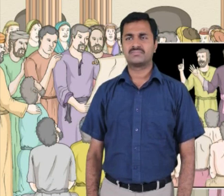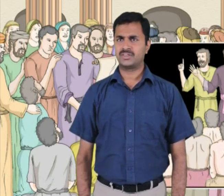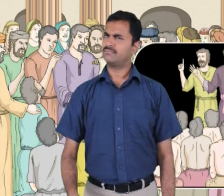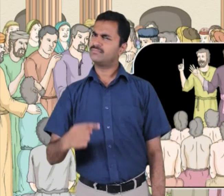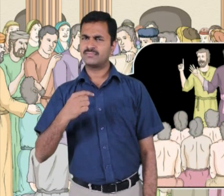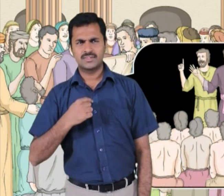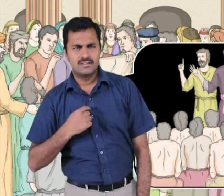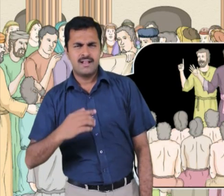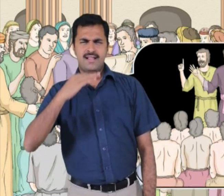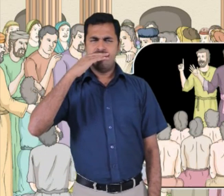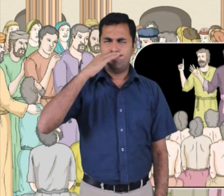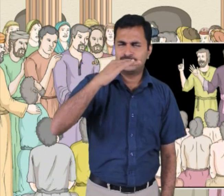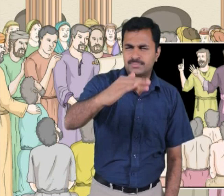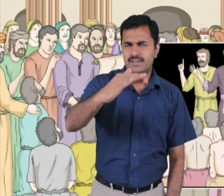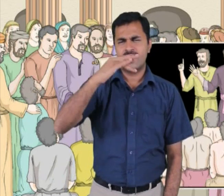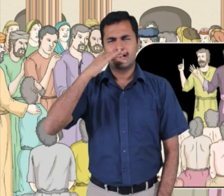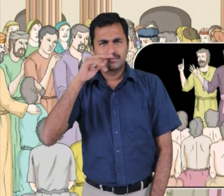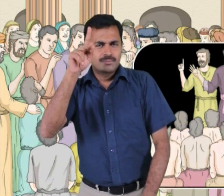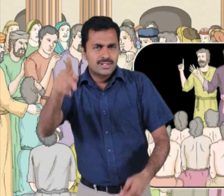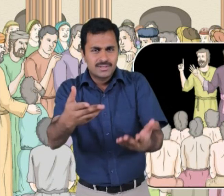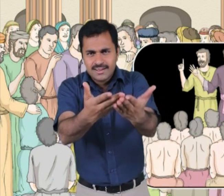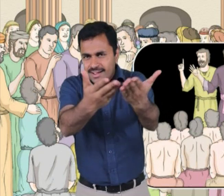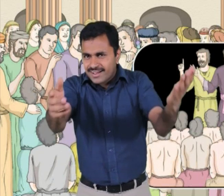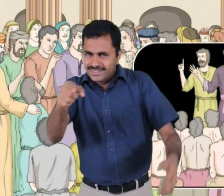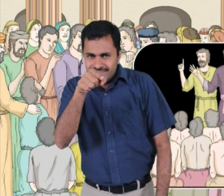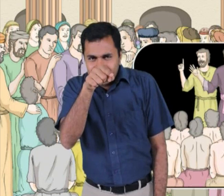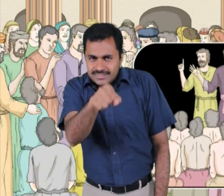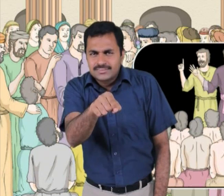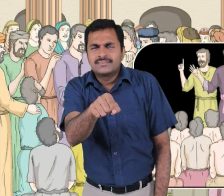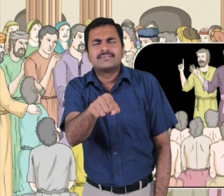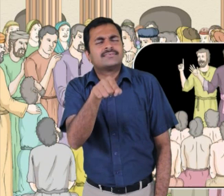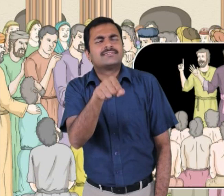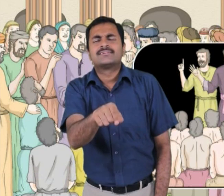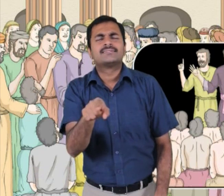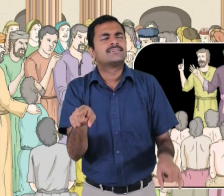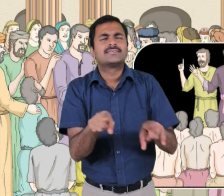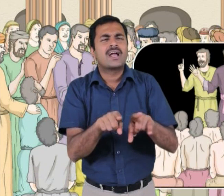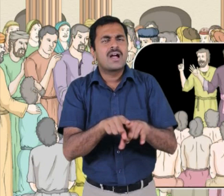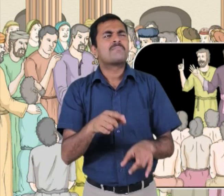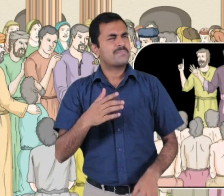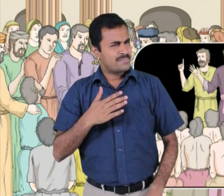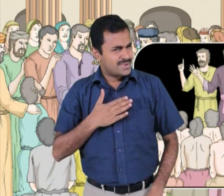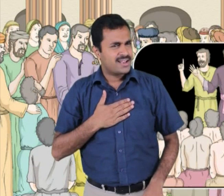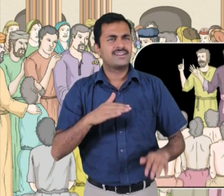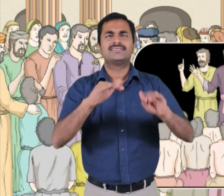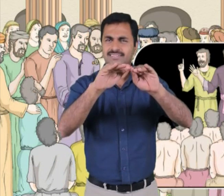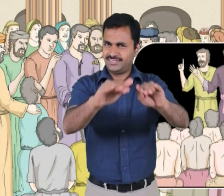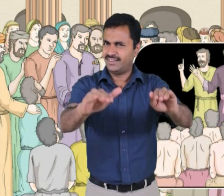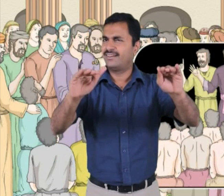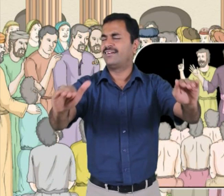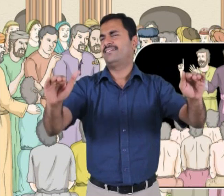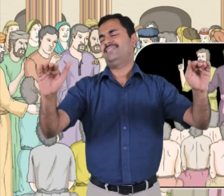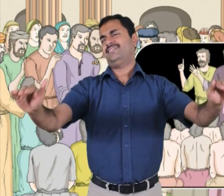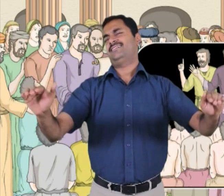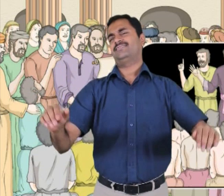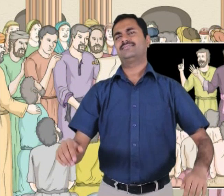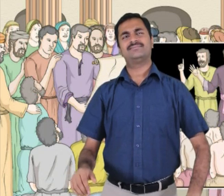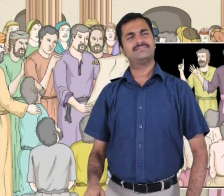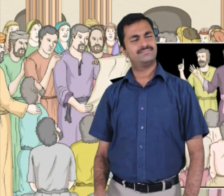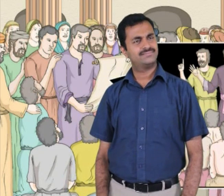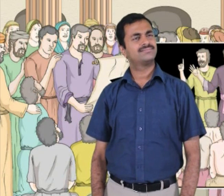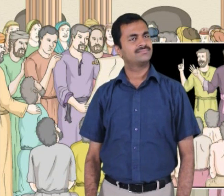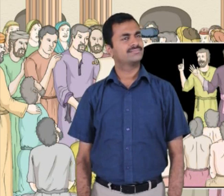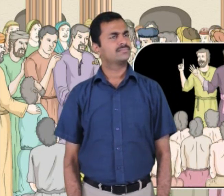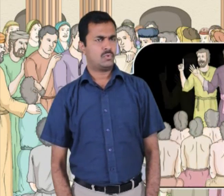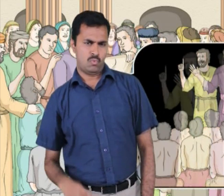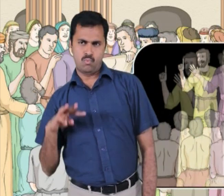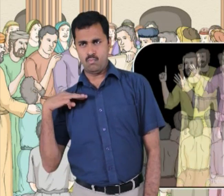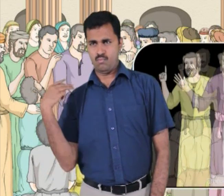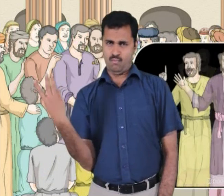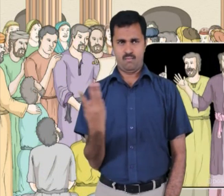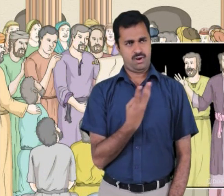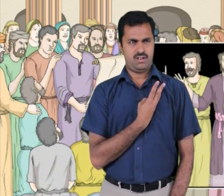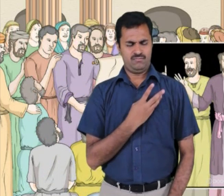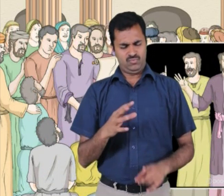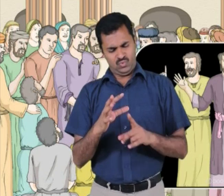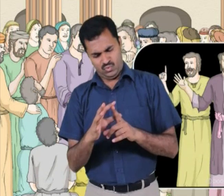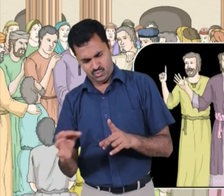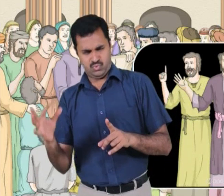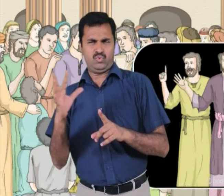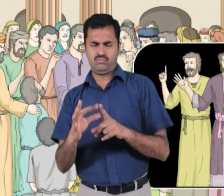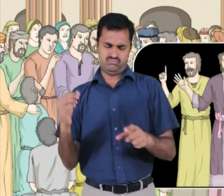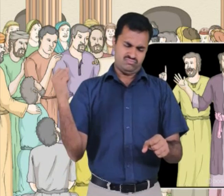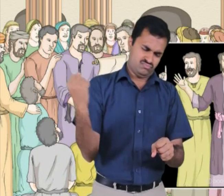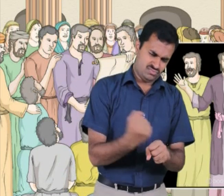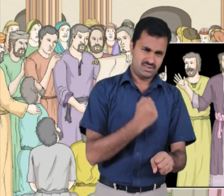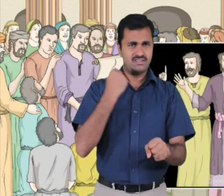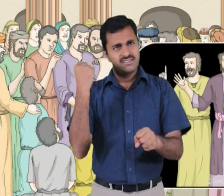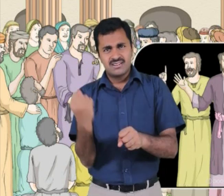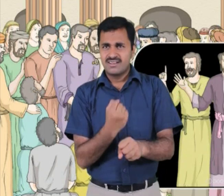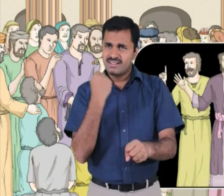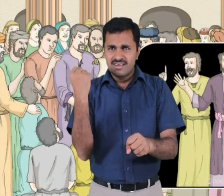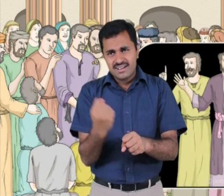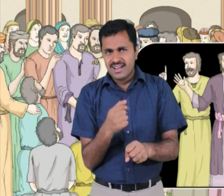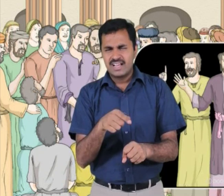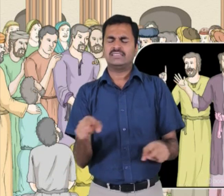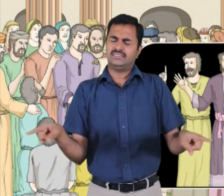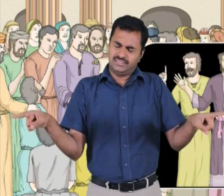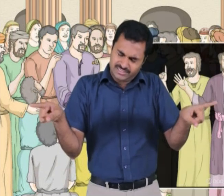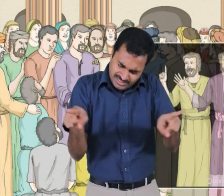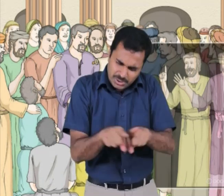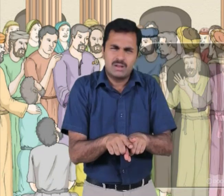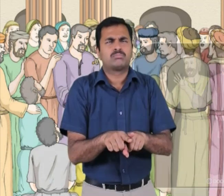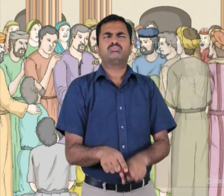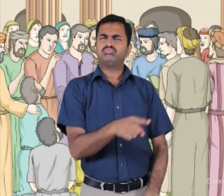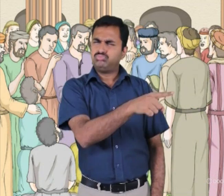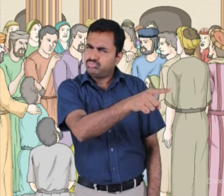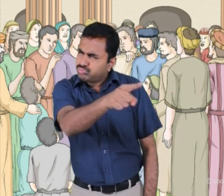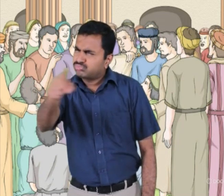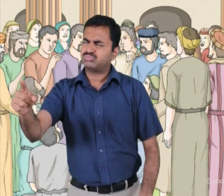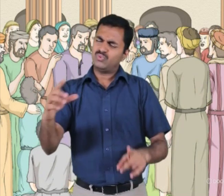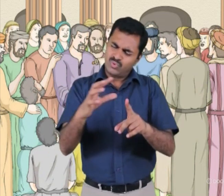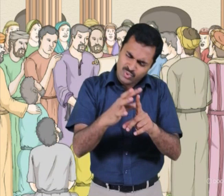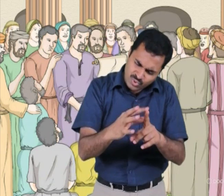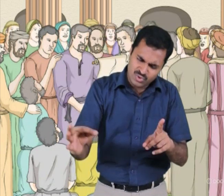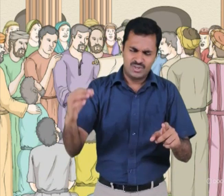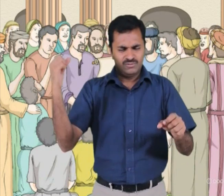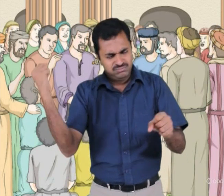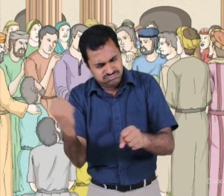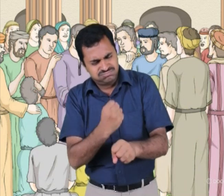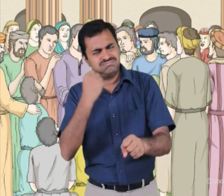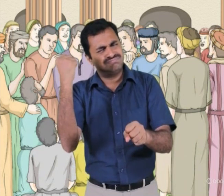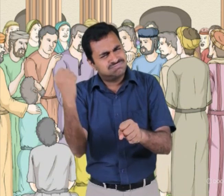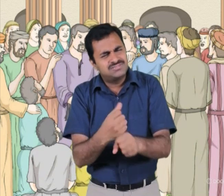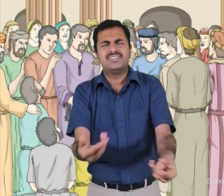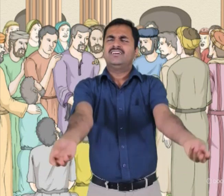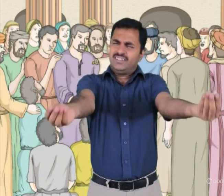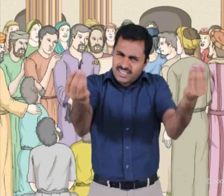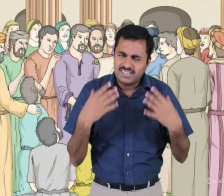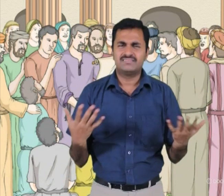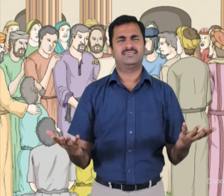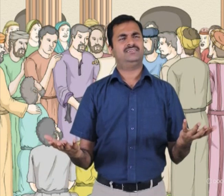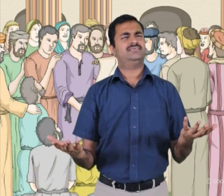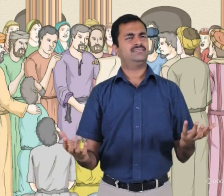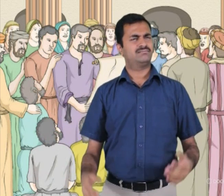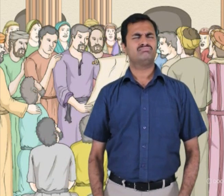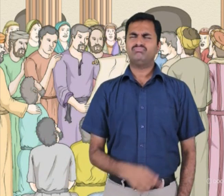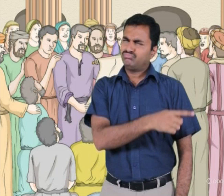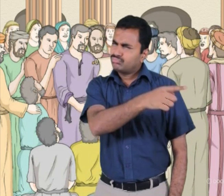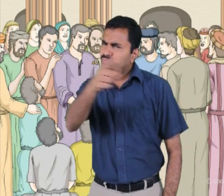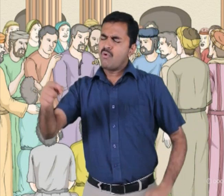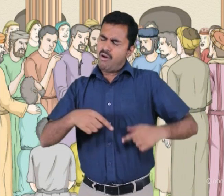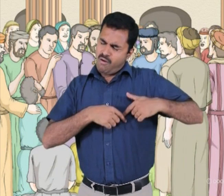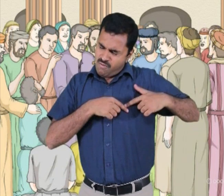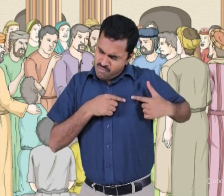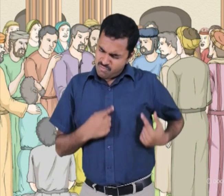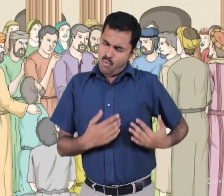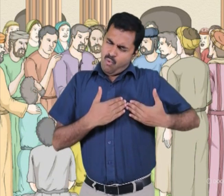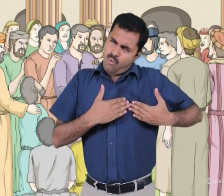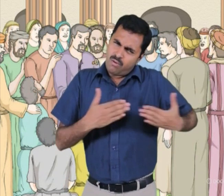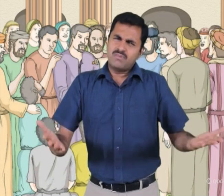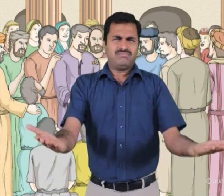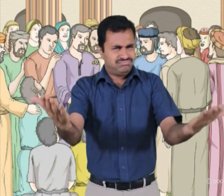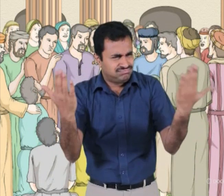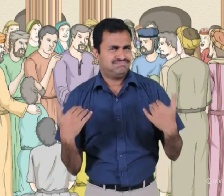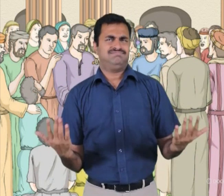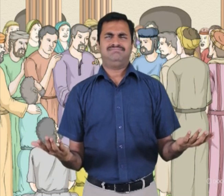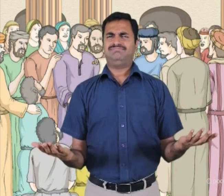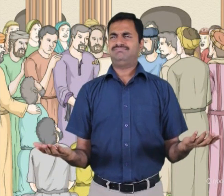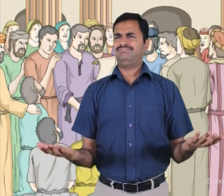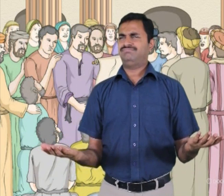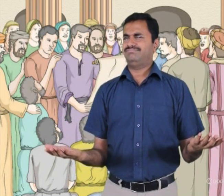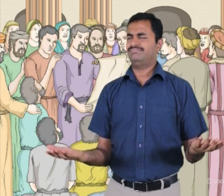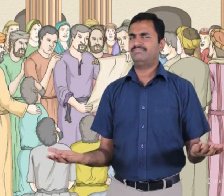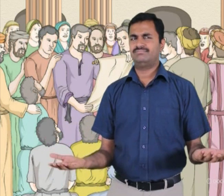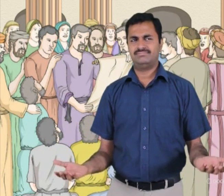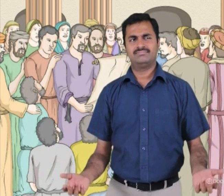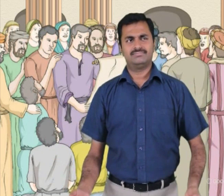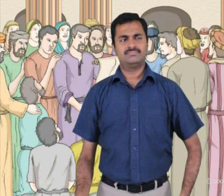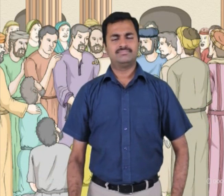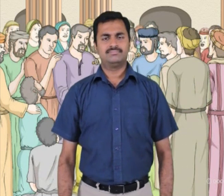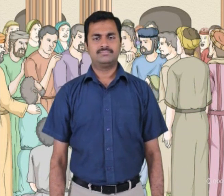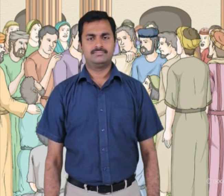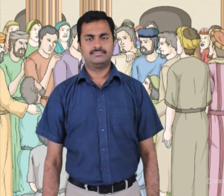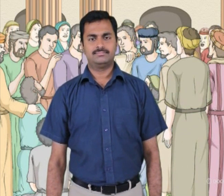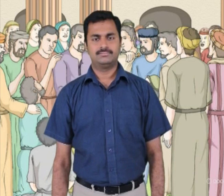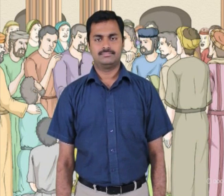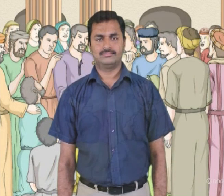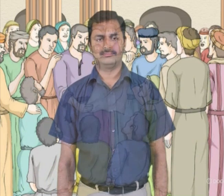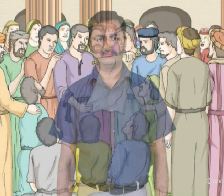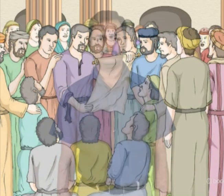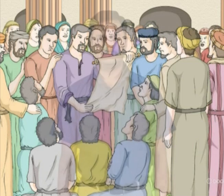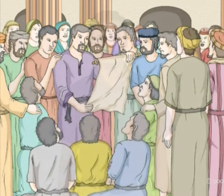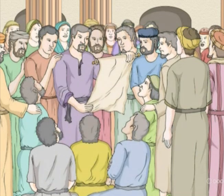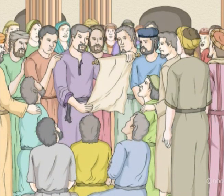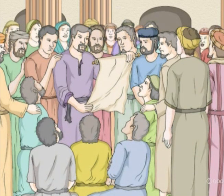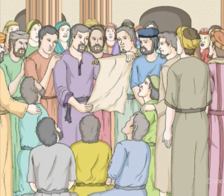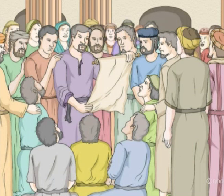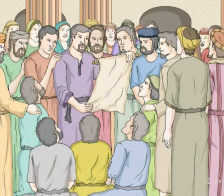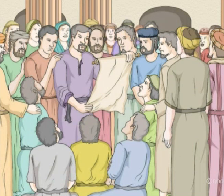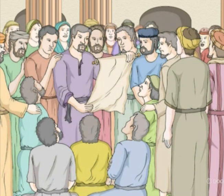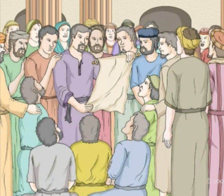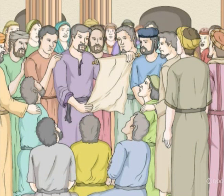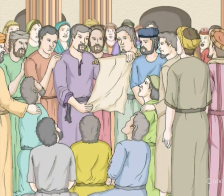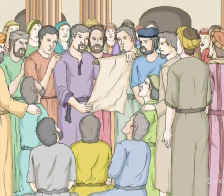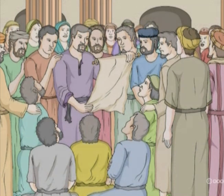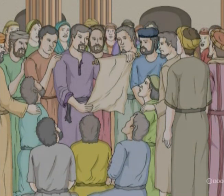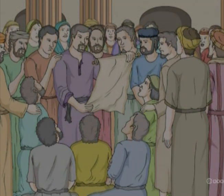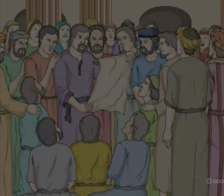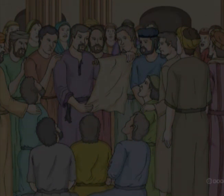As a fair exchange, I ask you as my children: Open wide your hearts also.